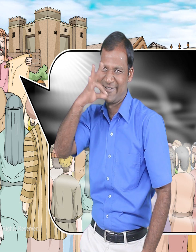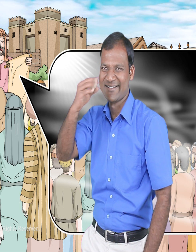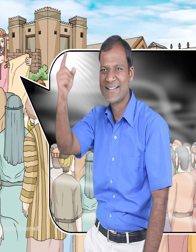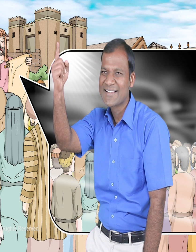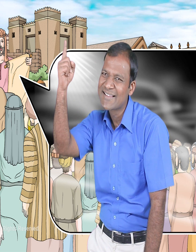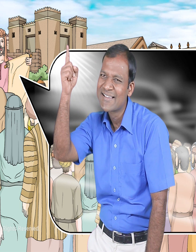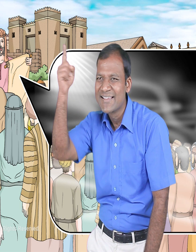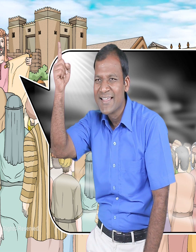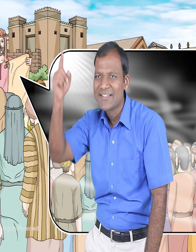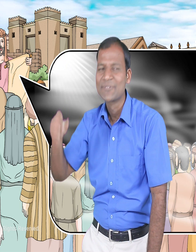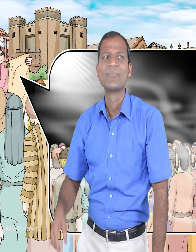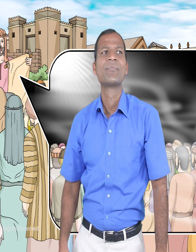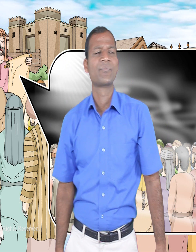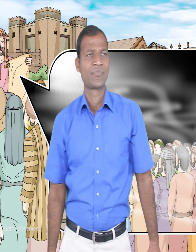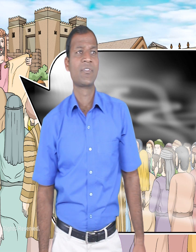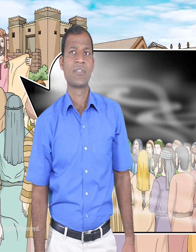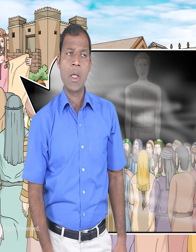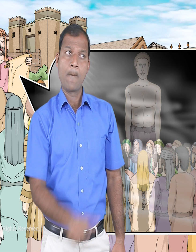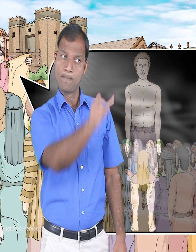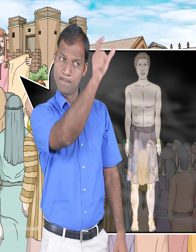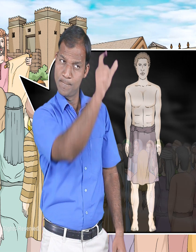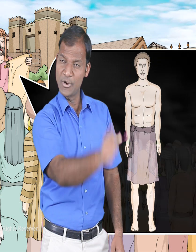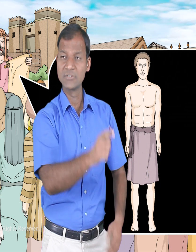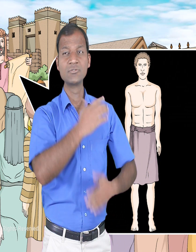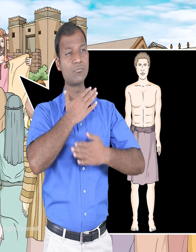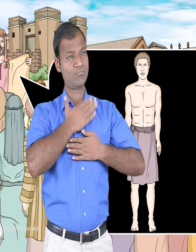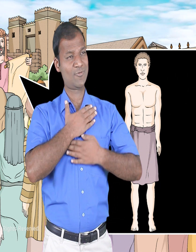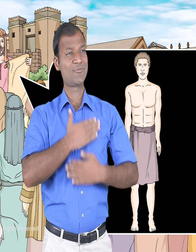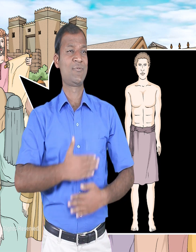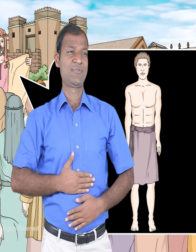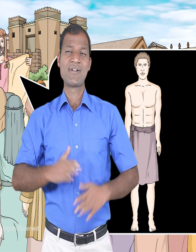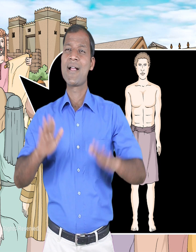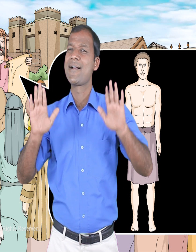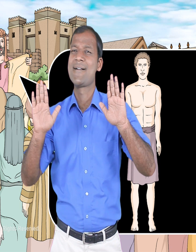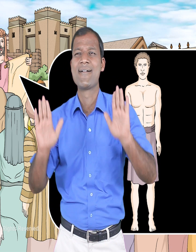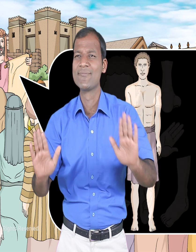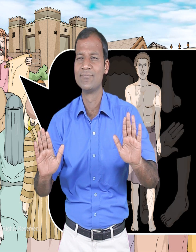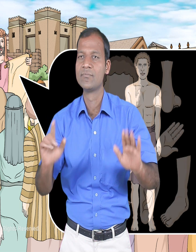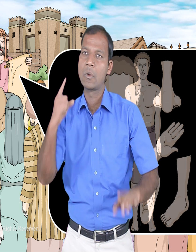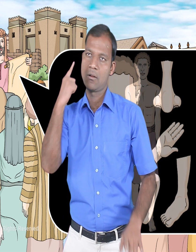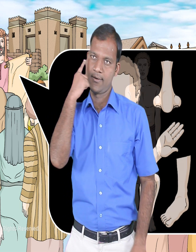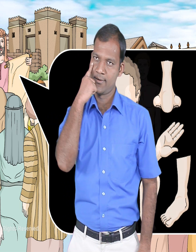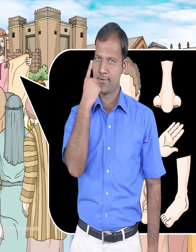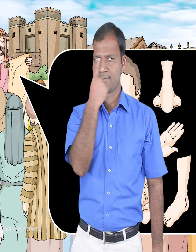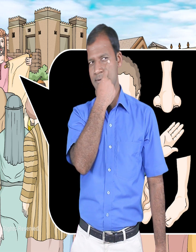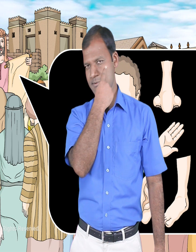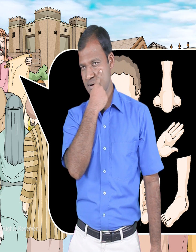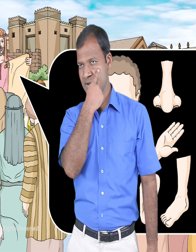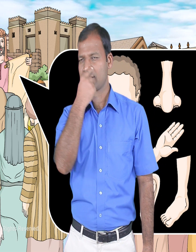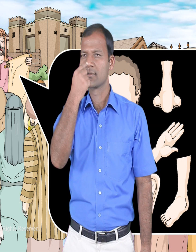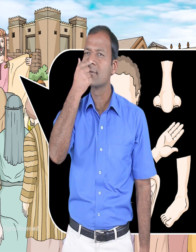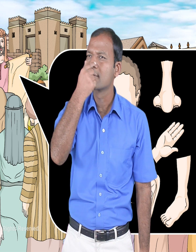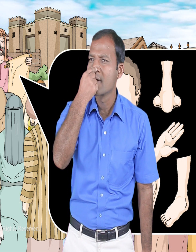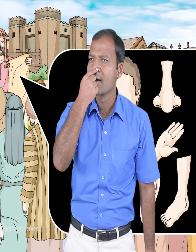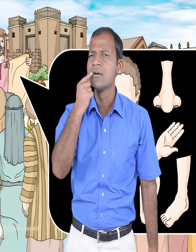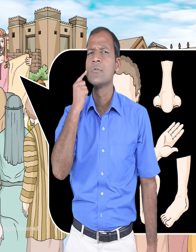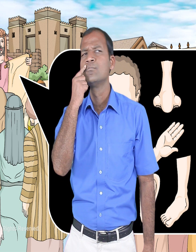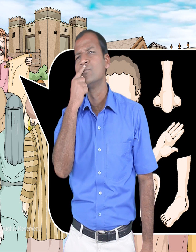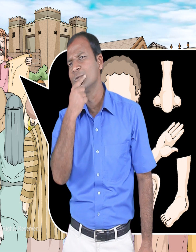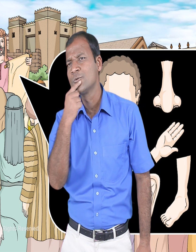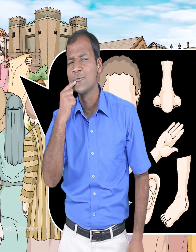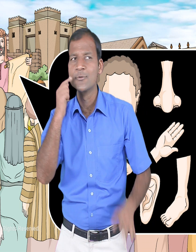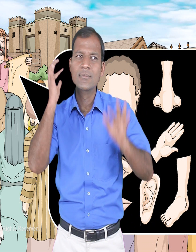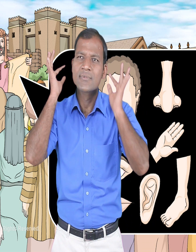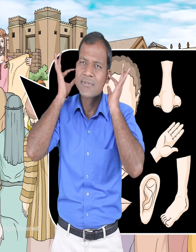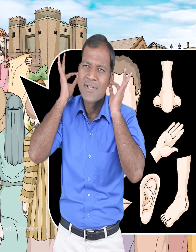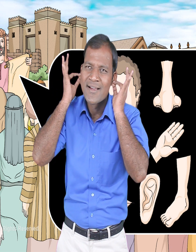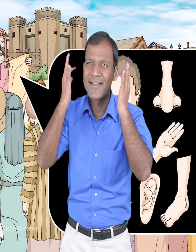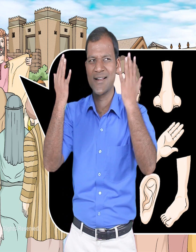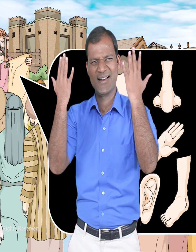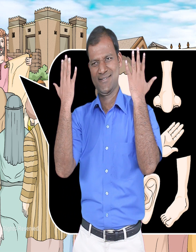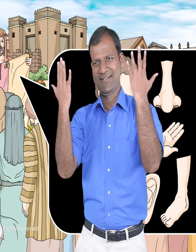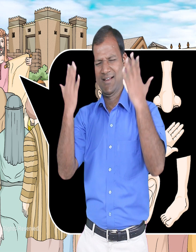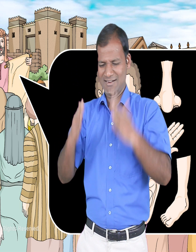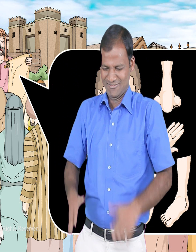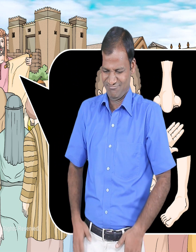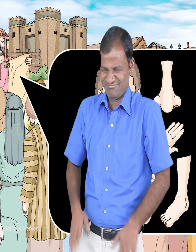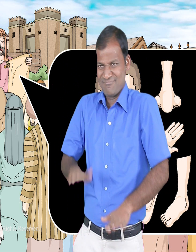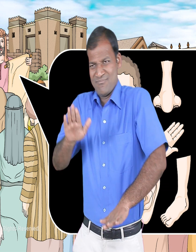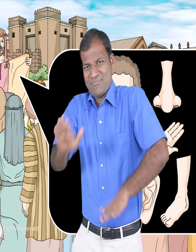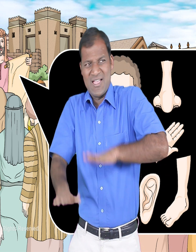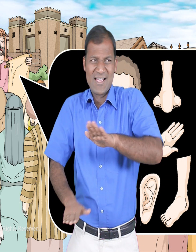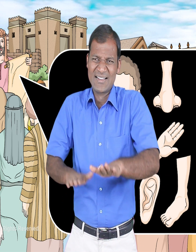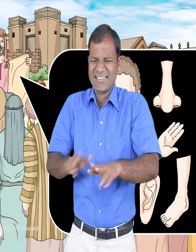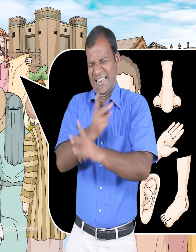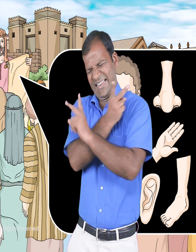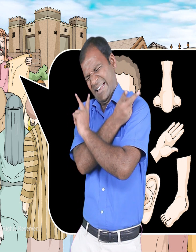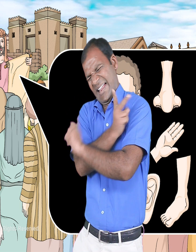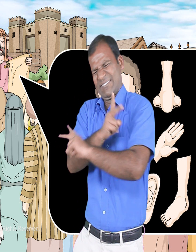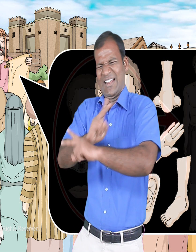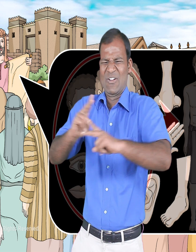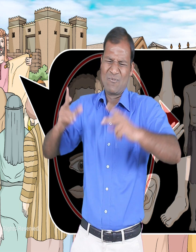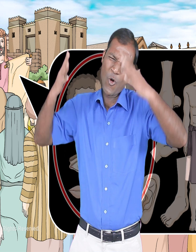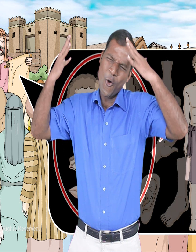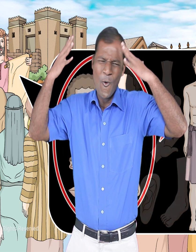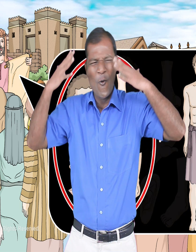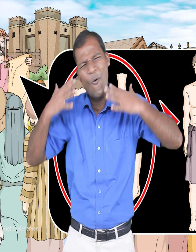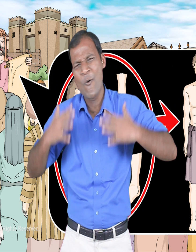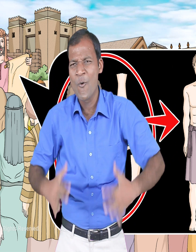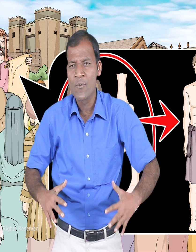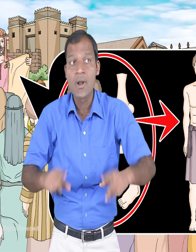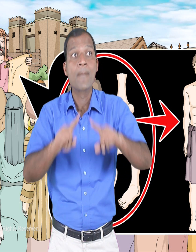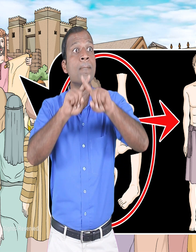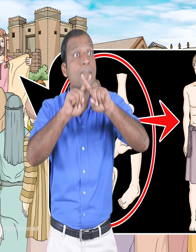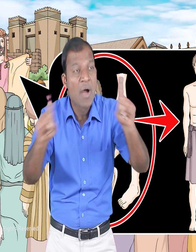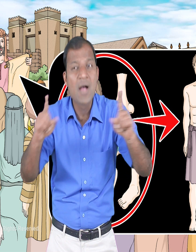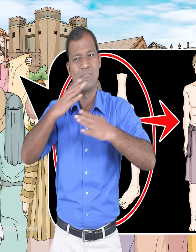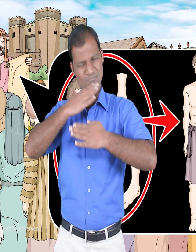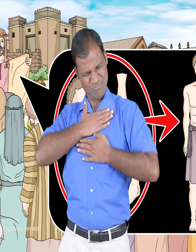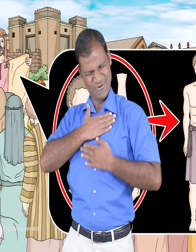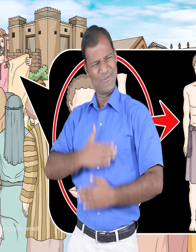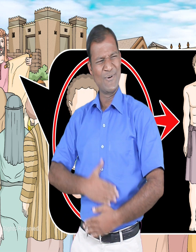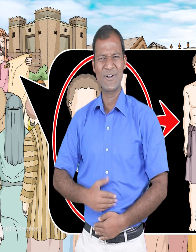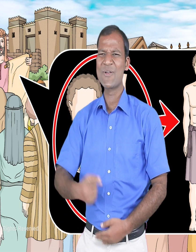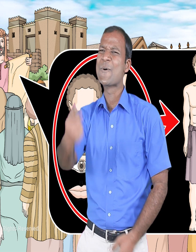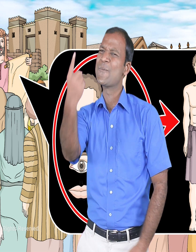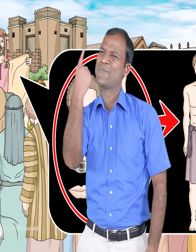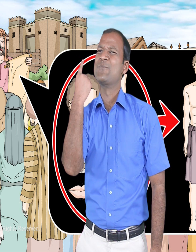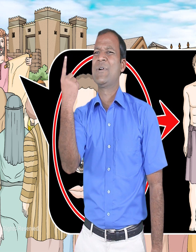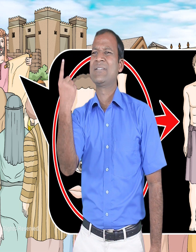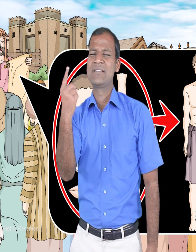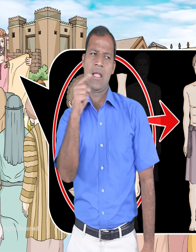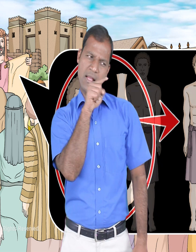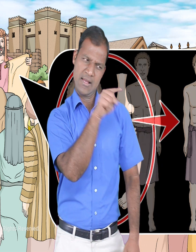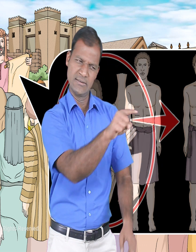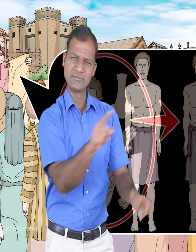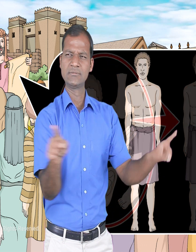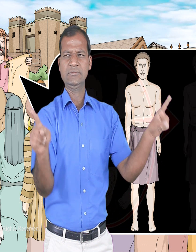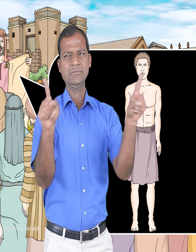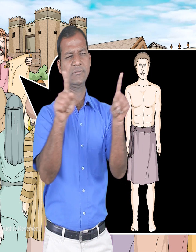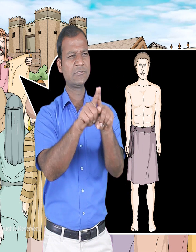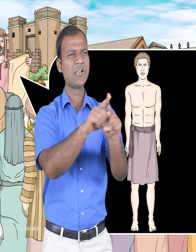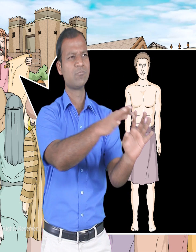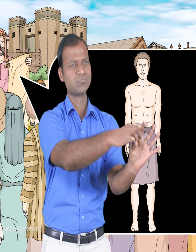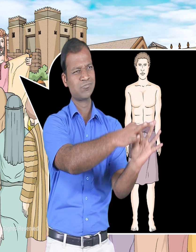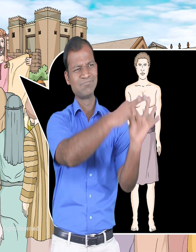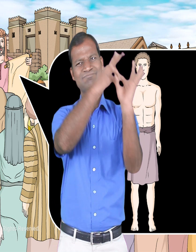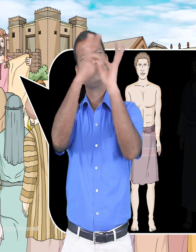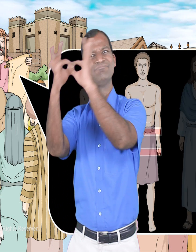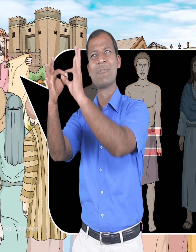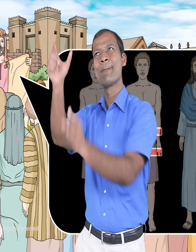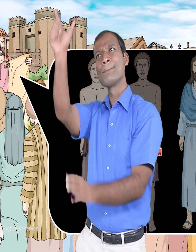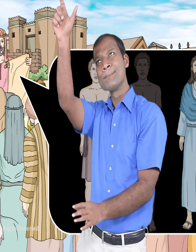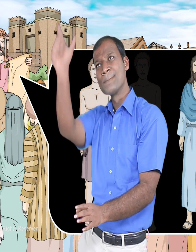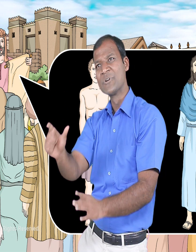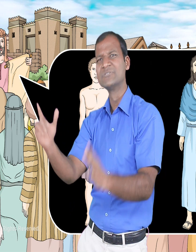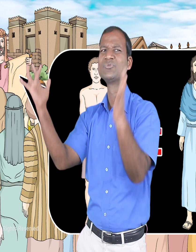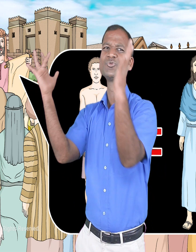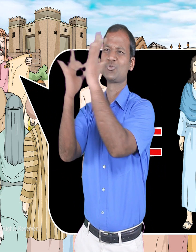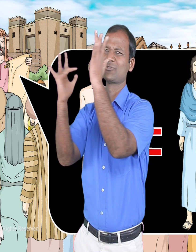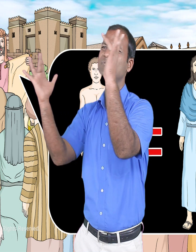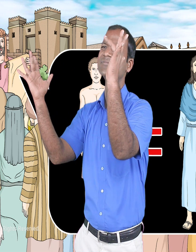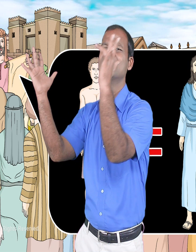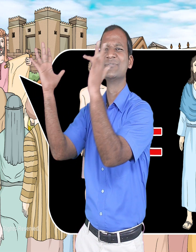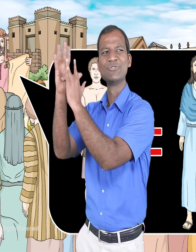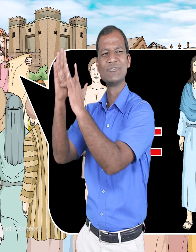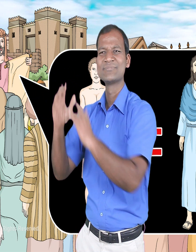The body is a unit, though it is composed of many parts. And although its parts are many, they all form one body.